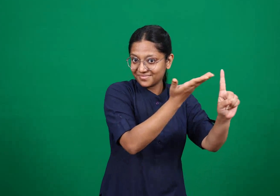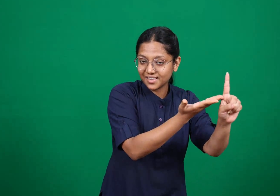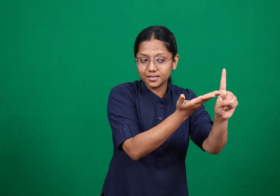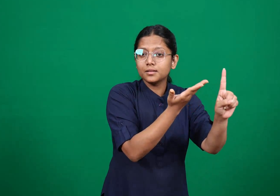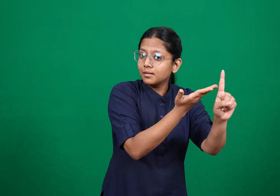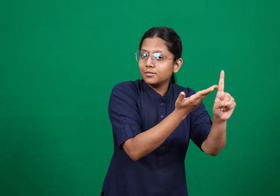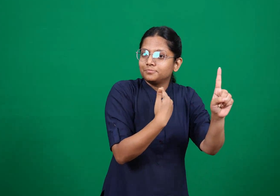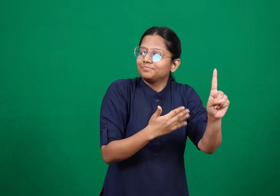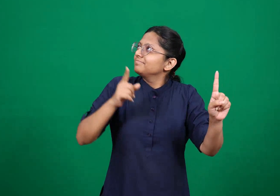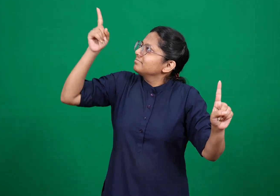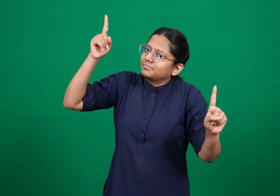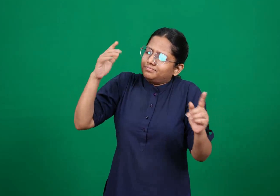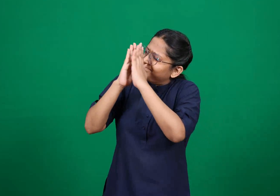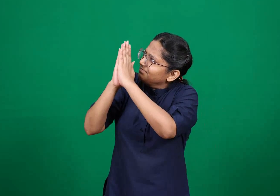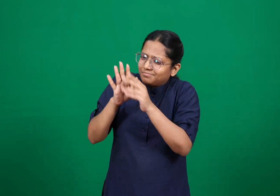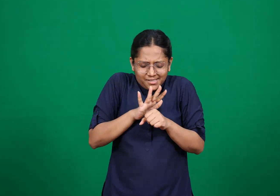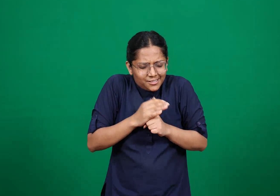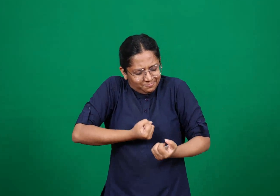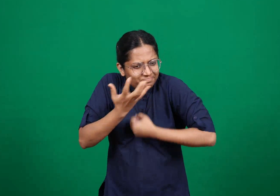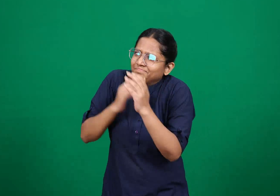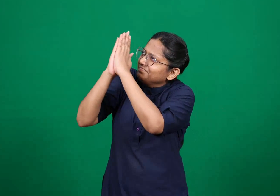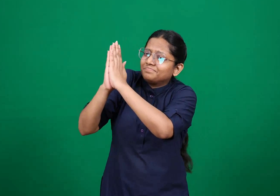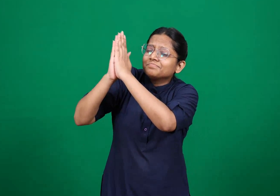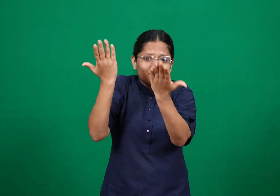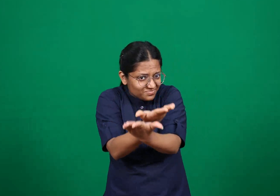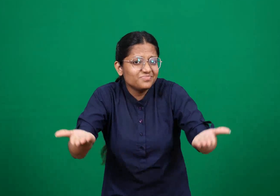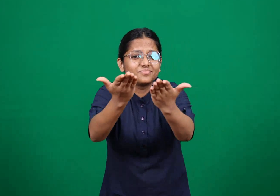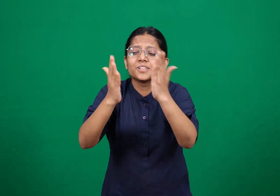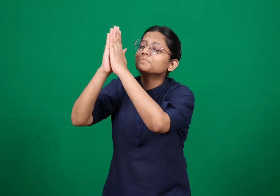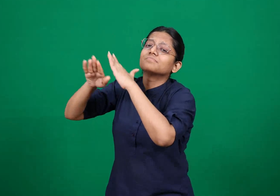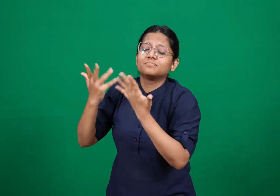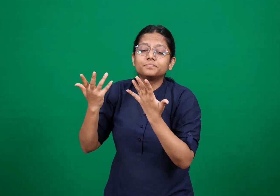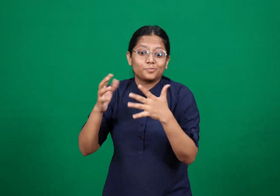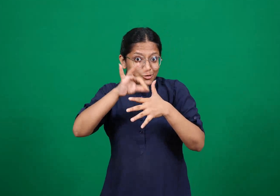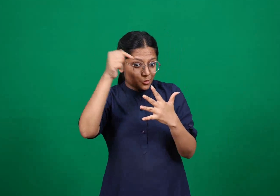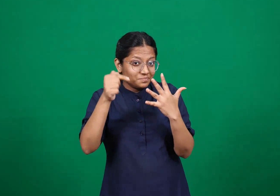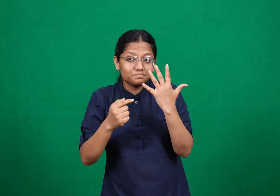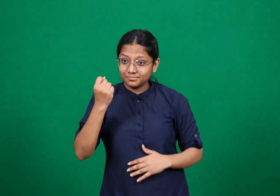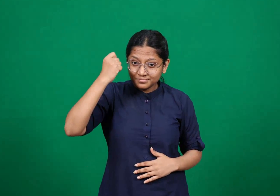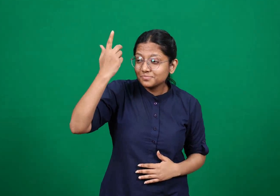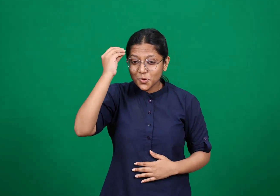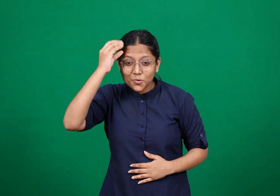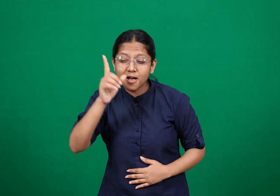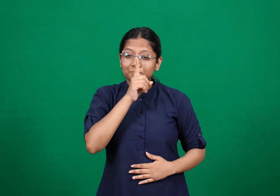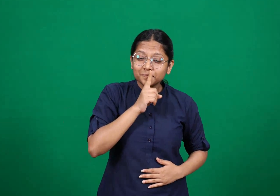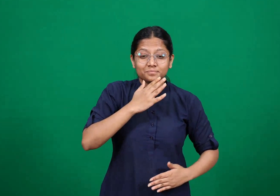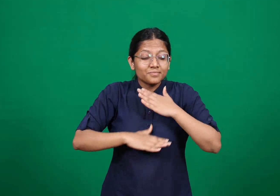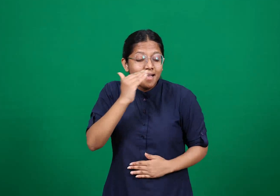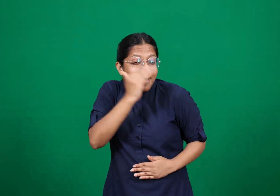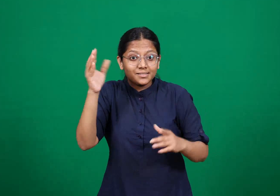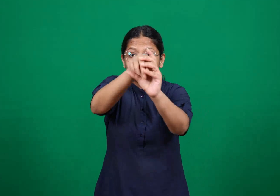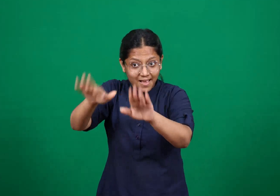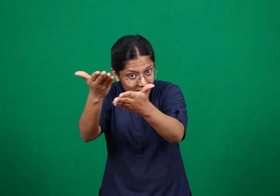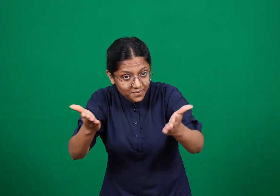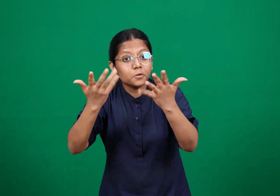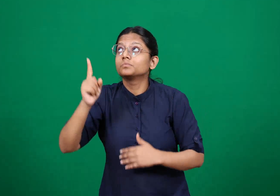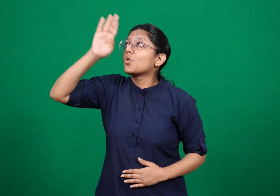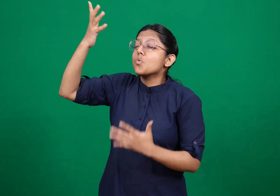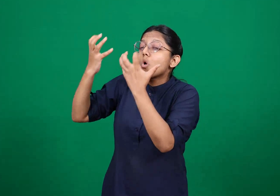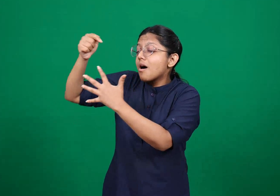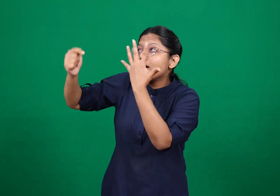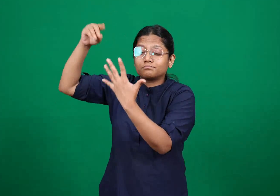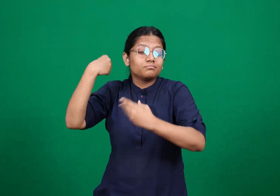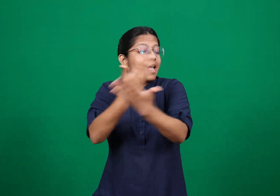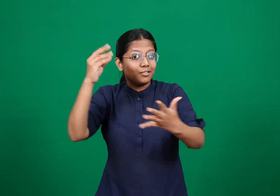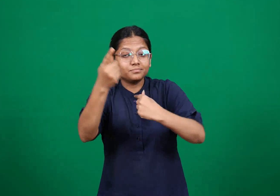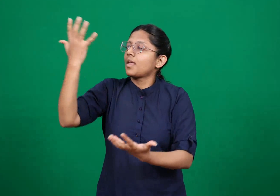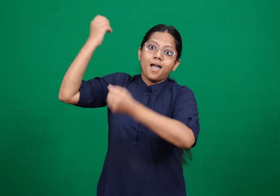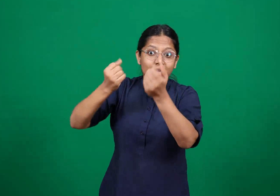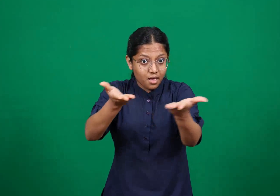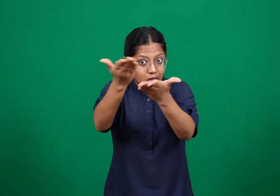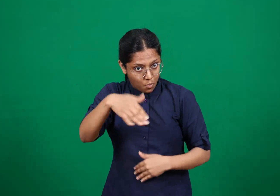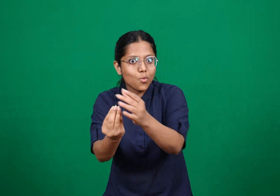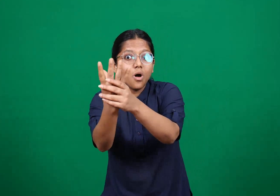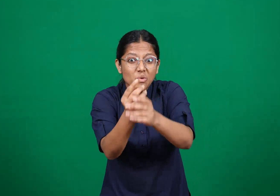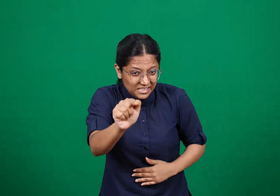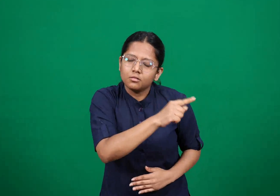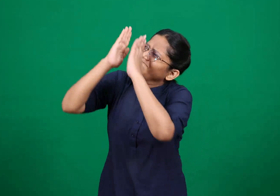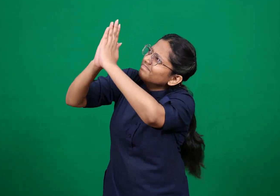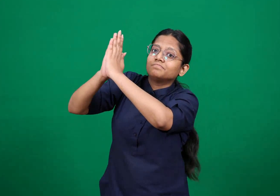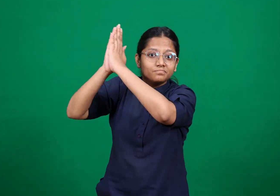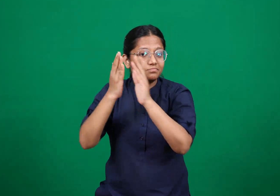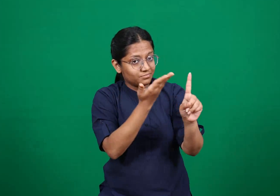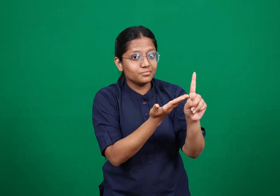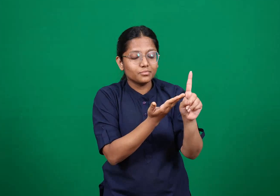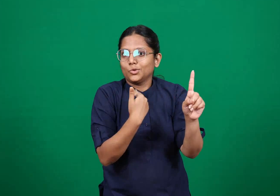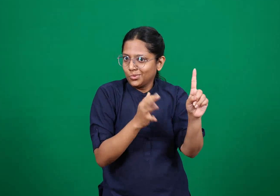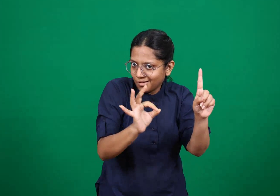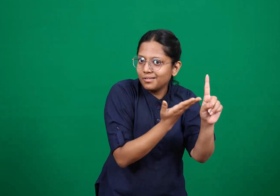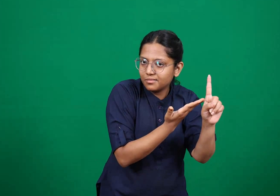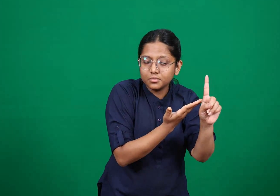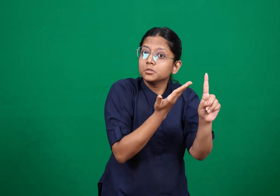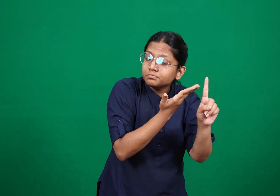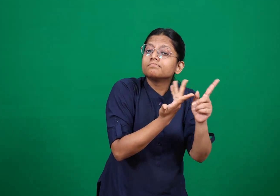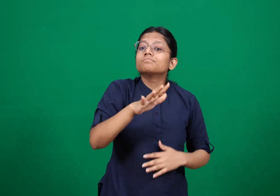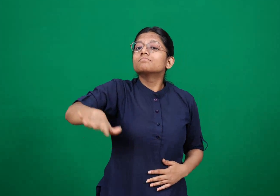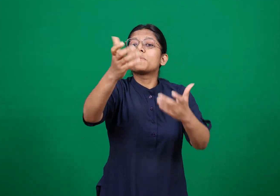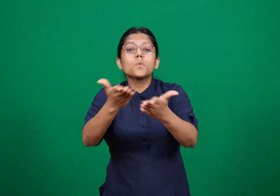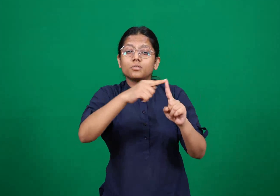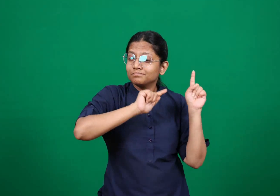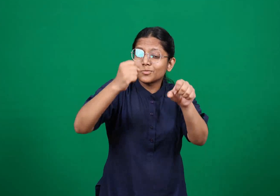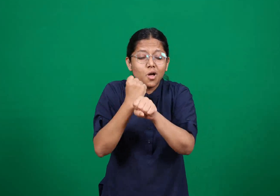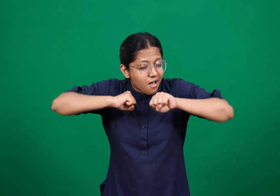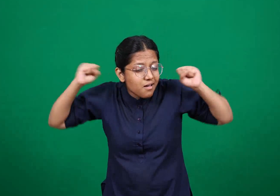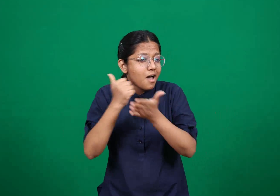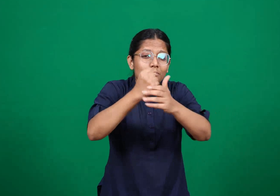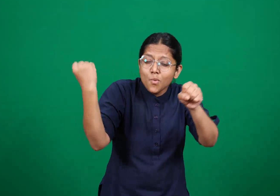He is always wrestling in prayer for you, so that you may stand mature and fully assured in the full will of God.